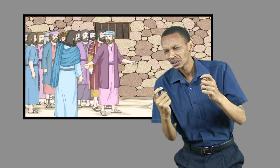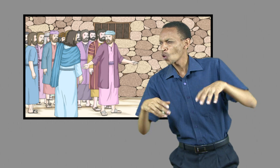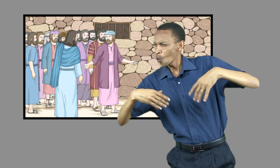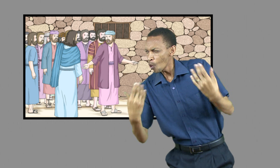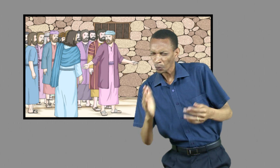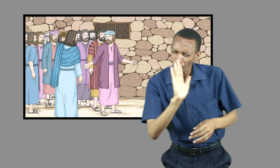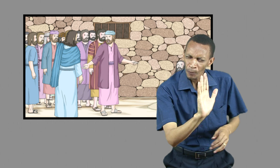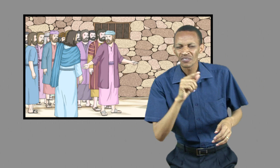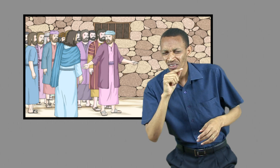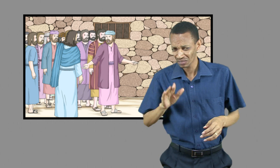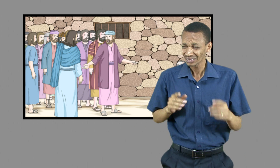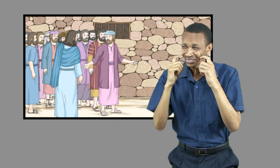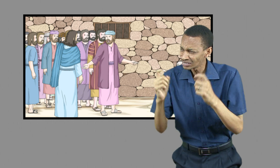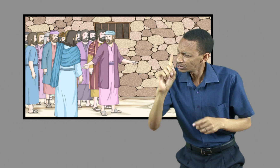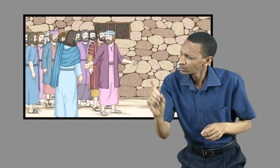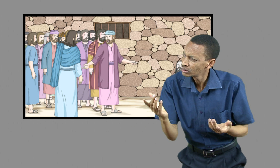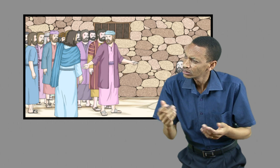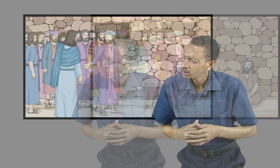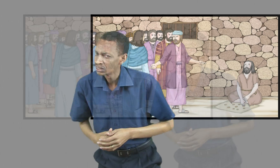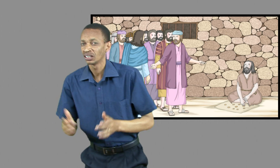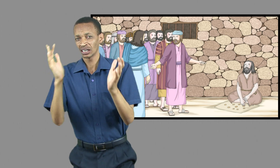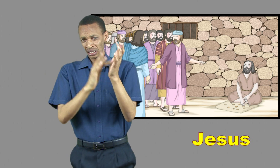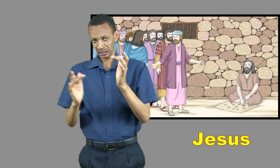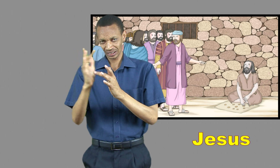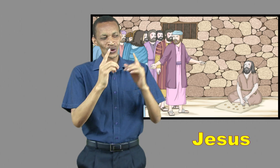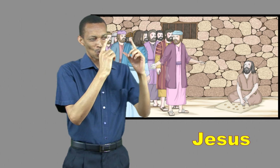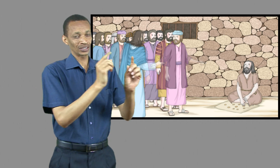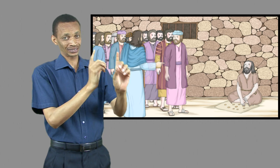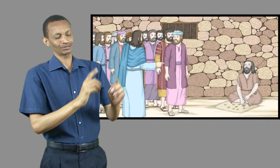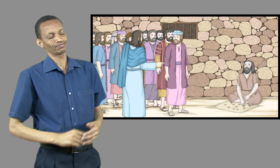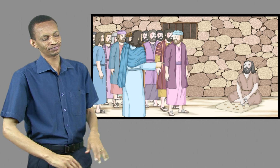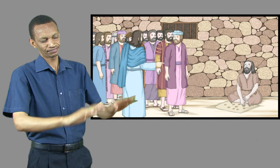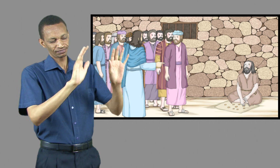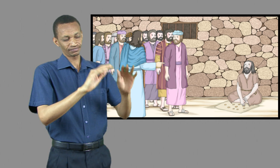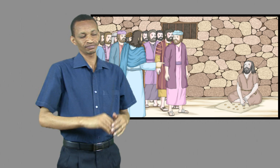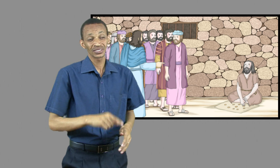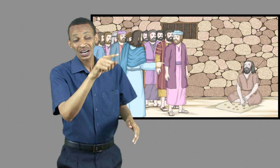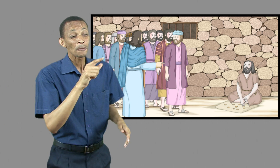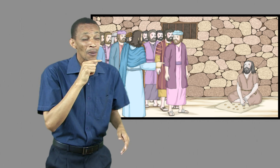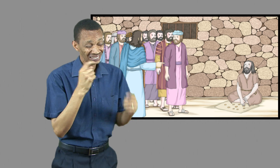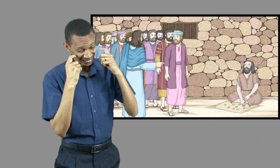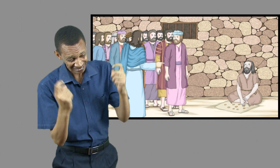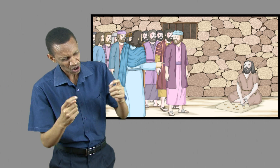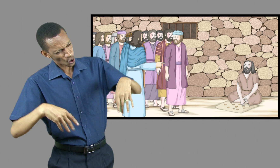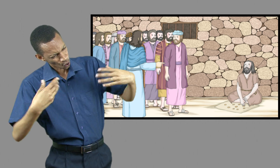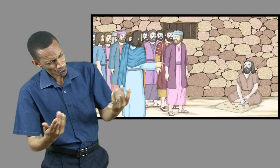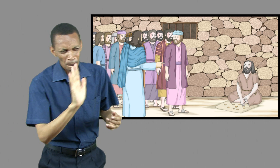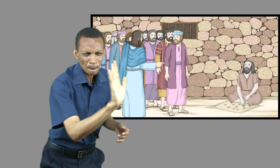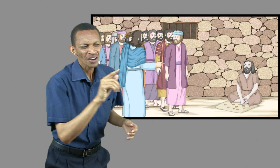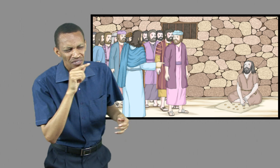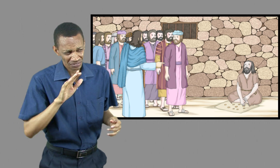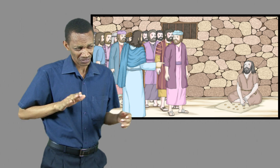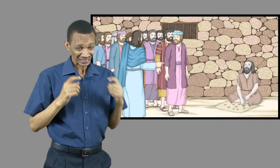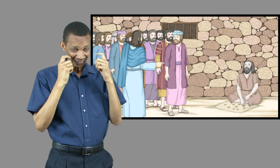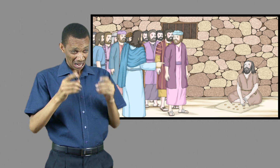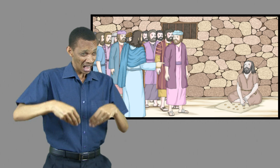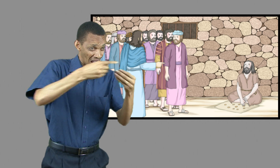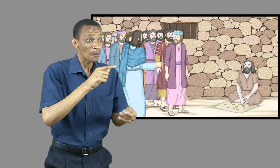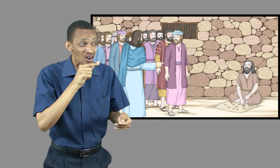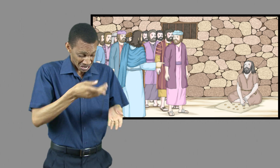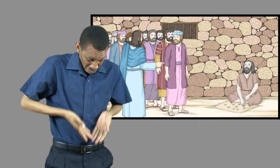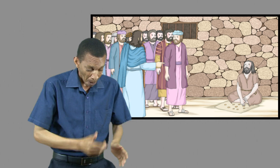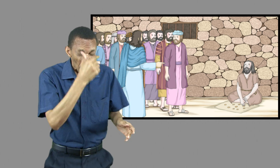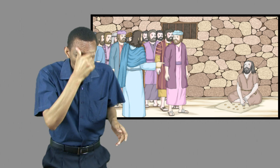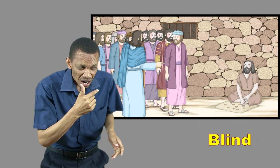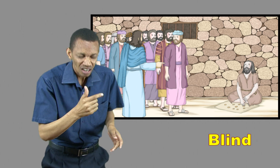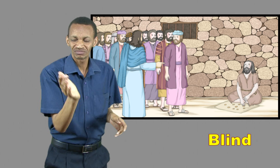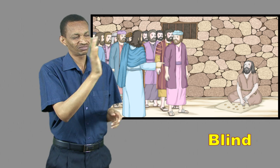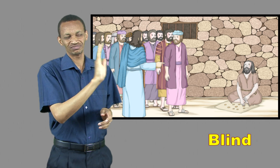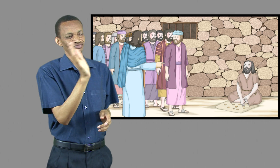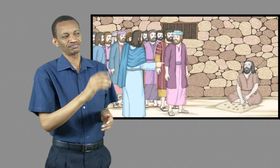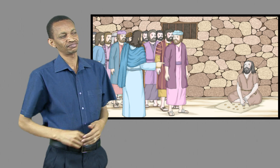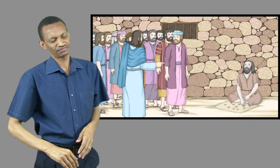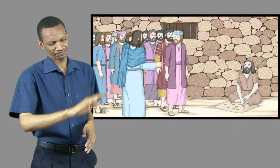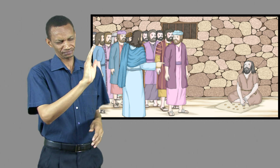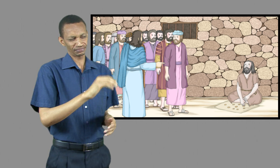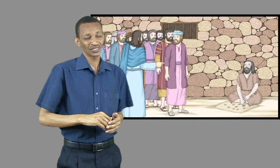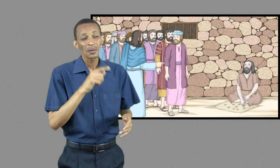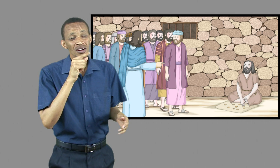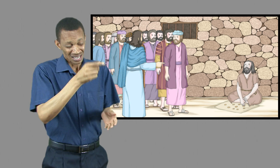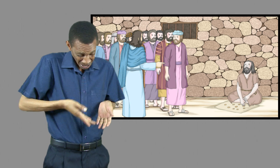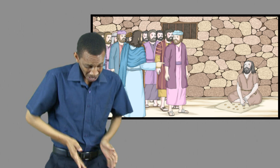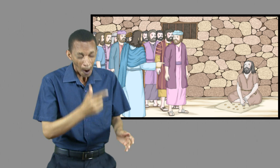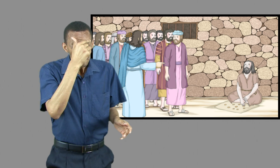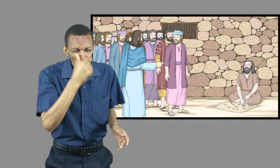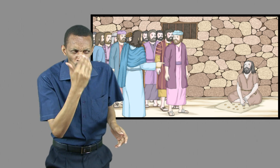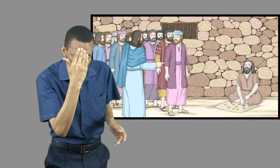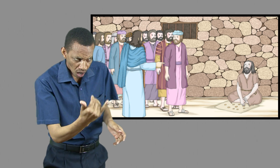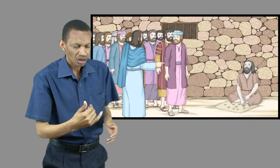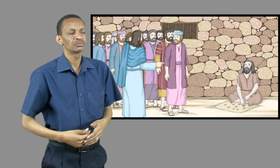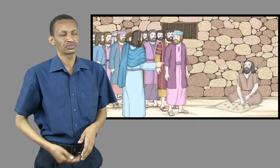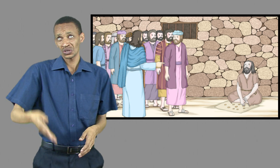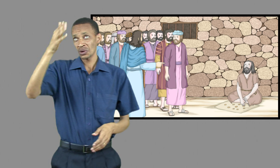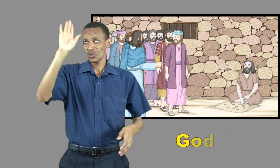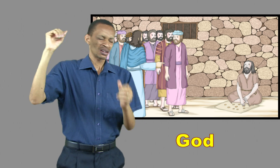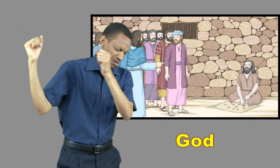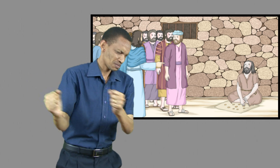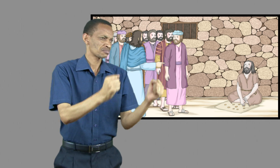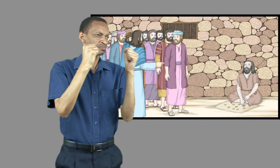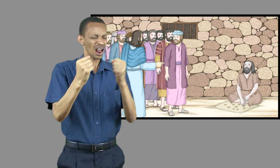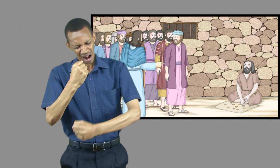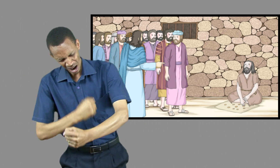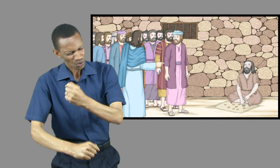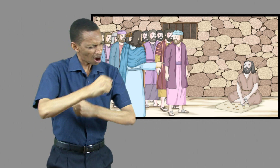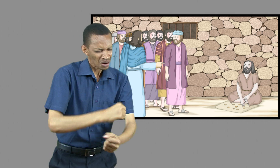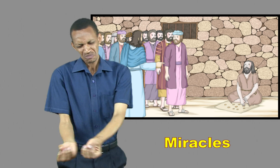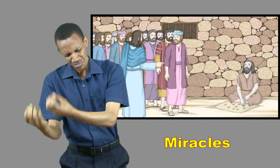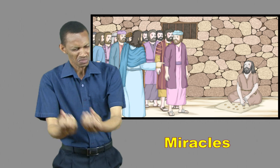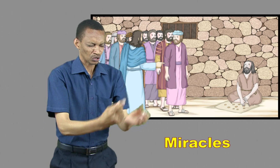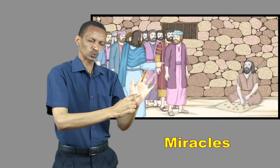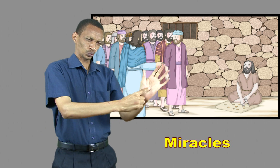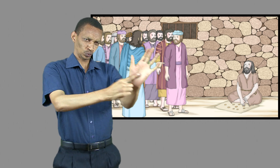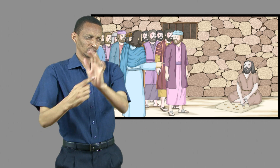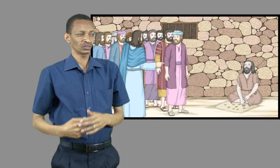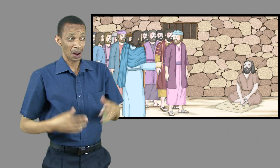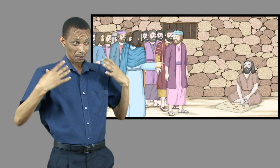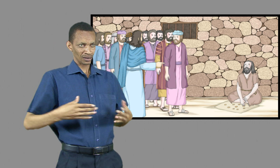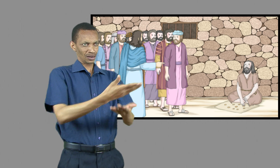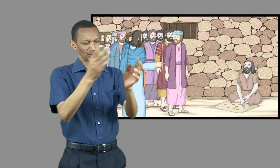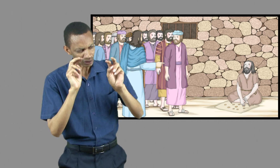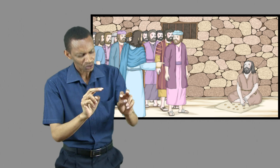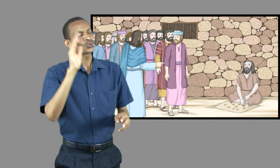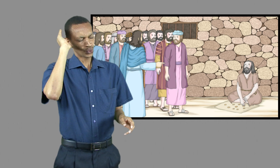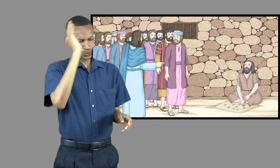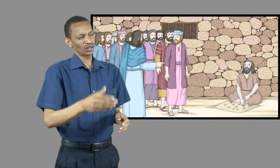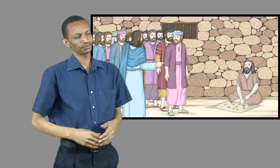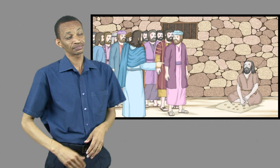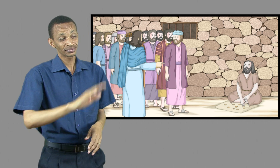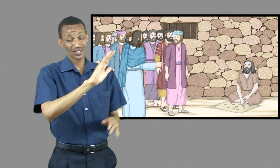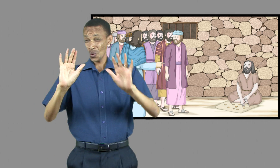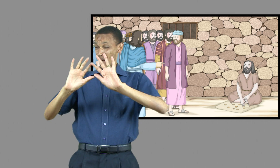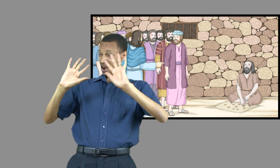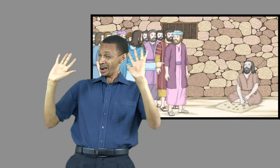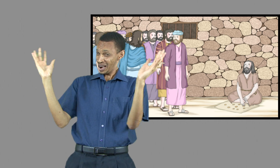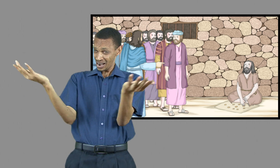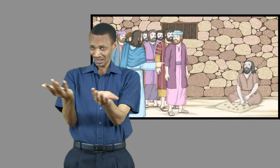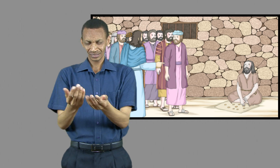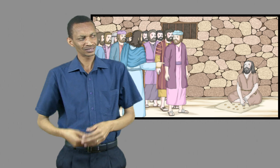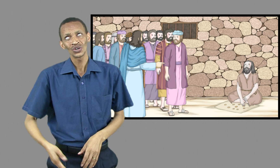Jesus answered, “Neither this man nor his parents sinned, but this happened so that the works of God would be displayed in him.